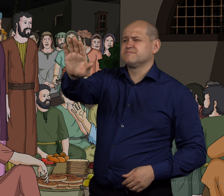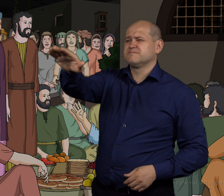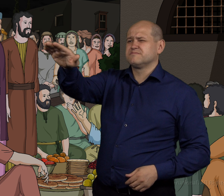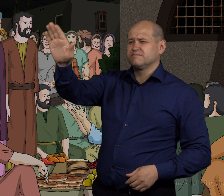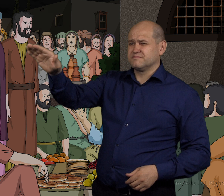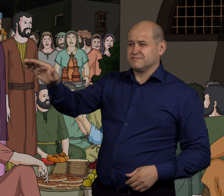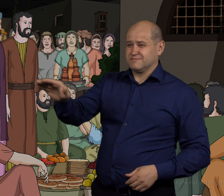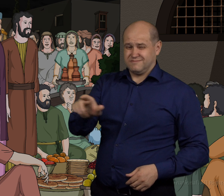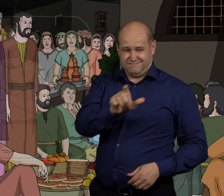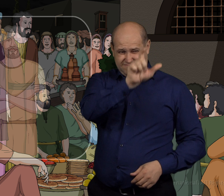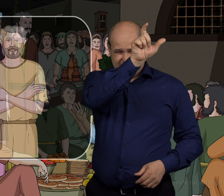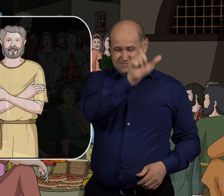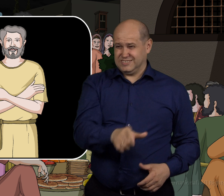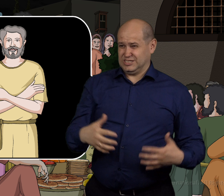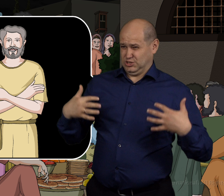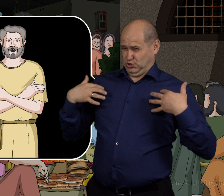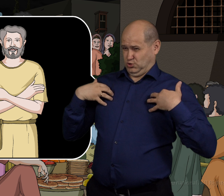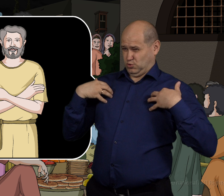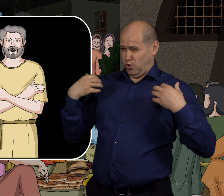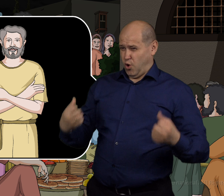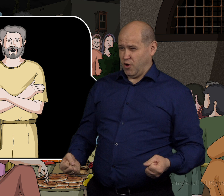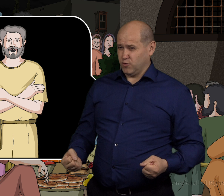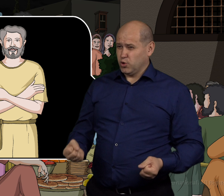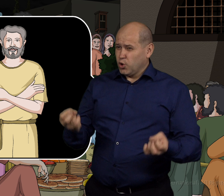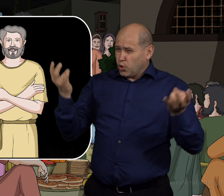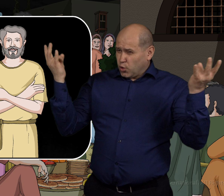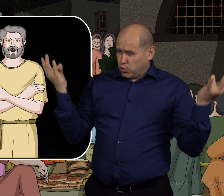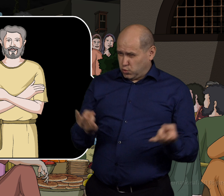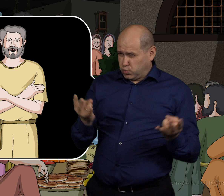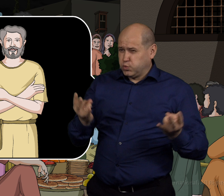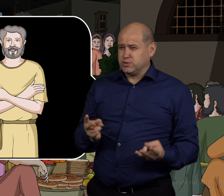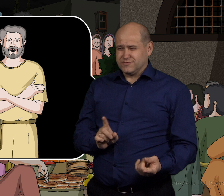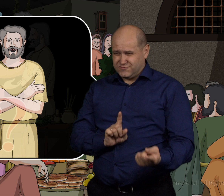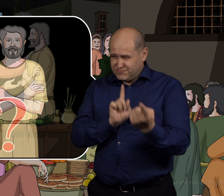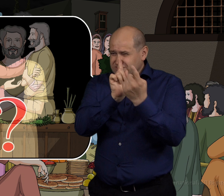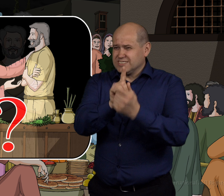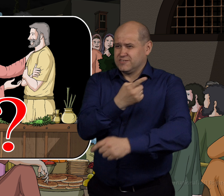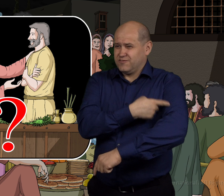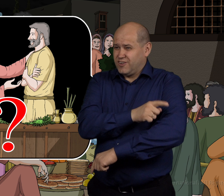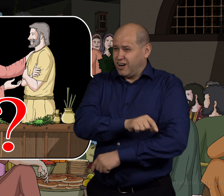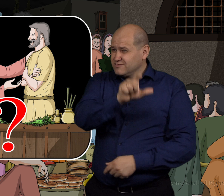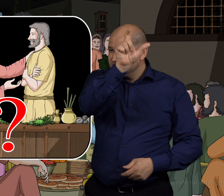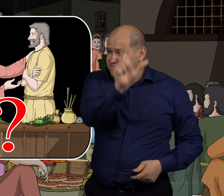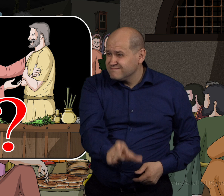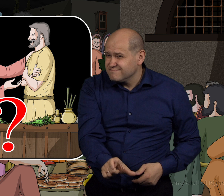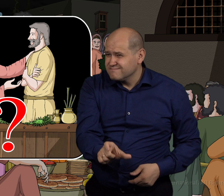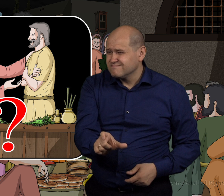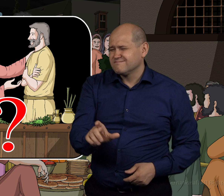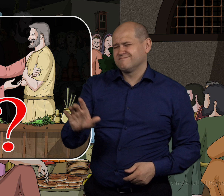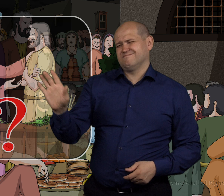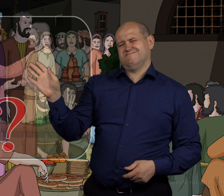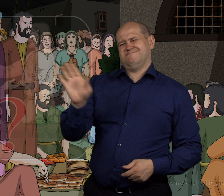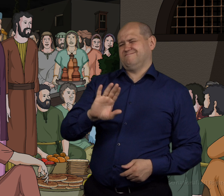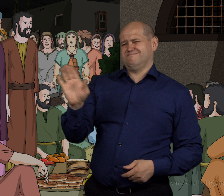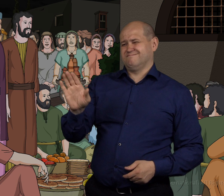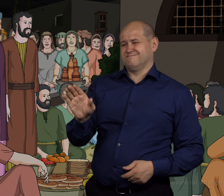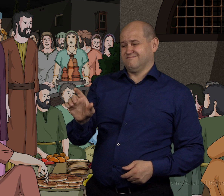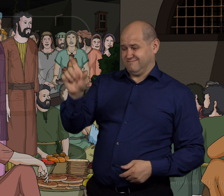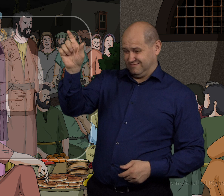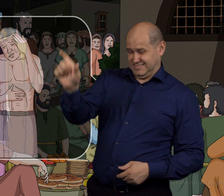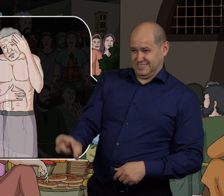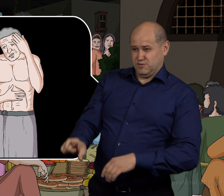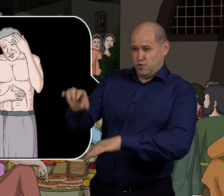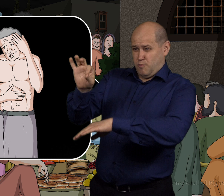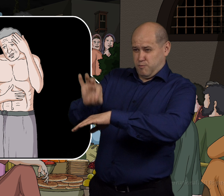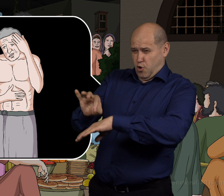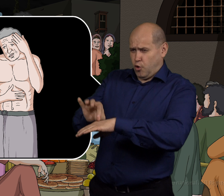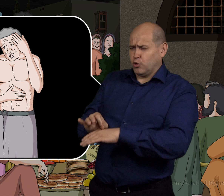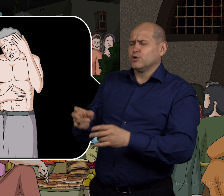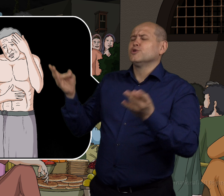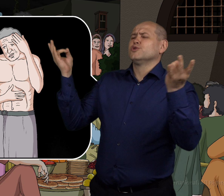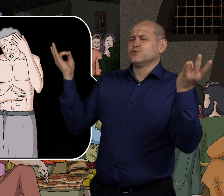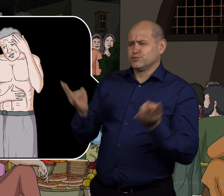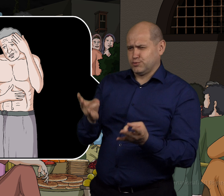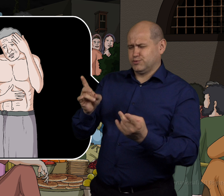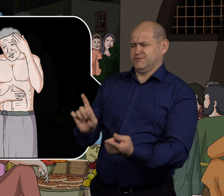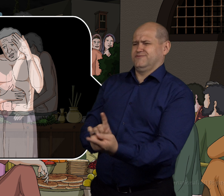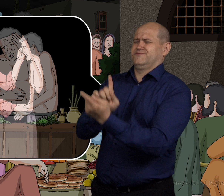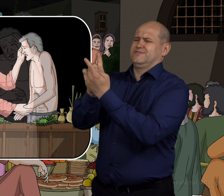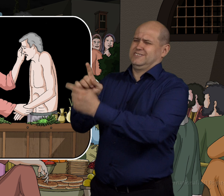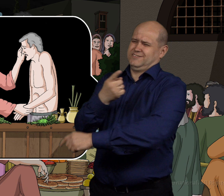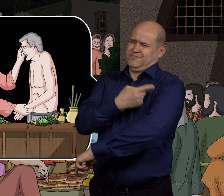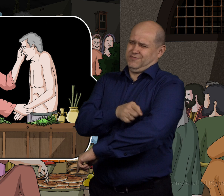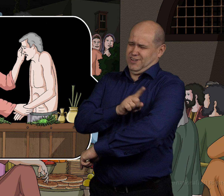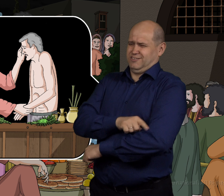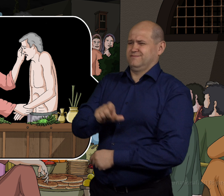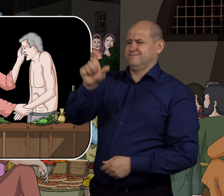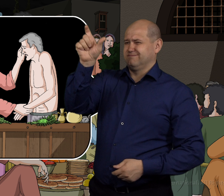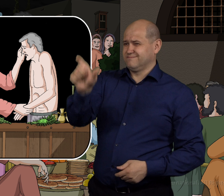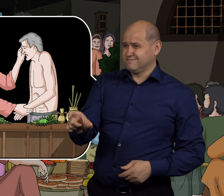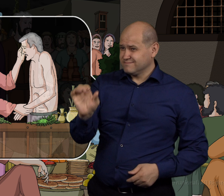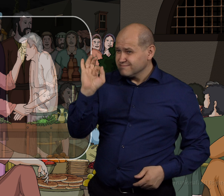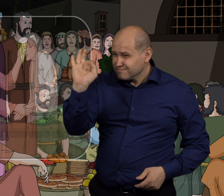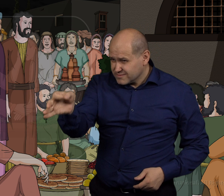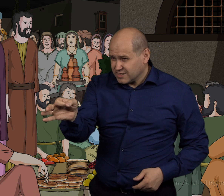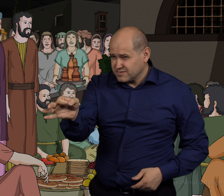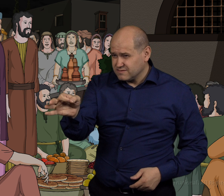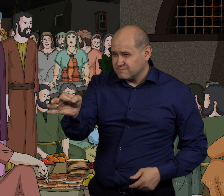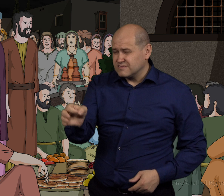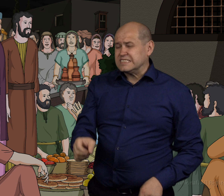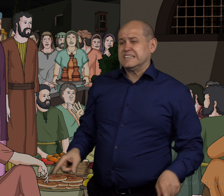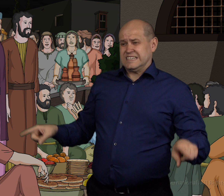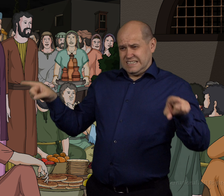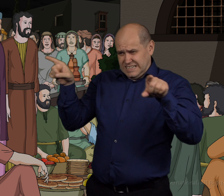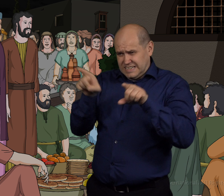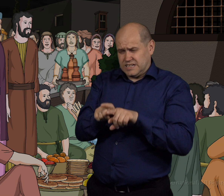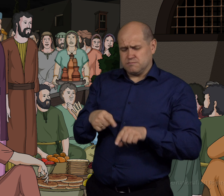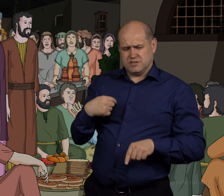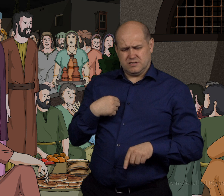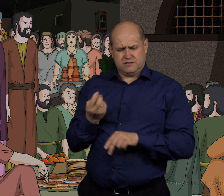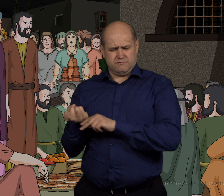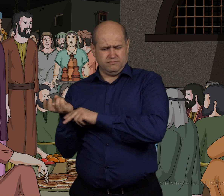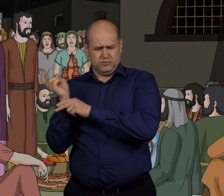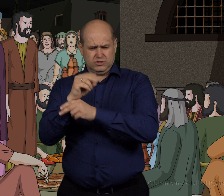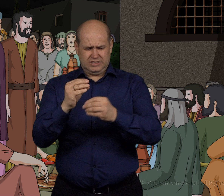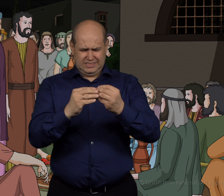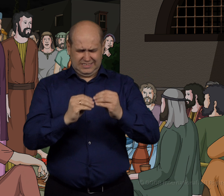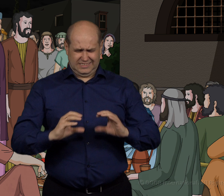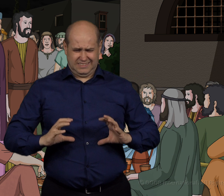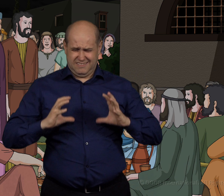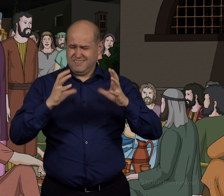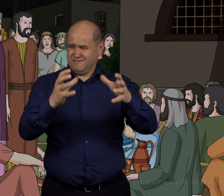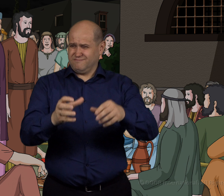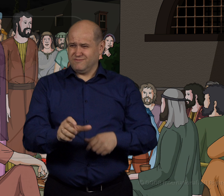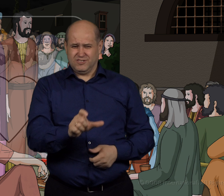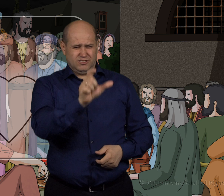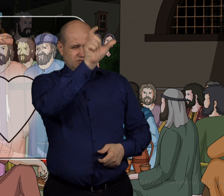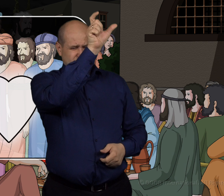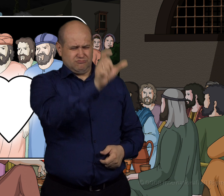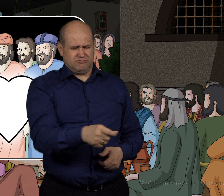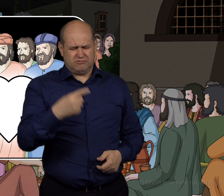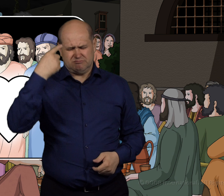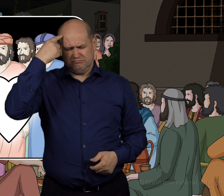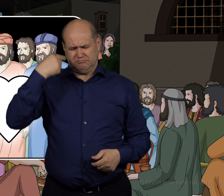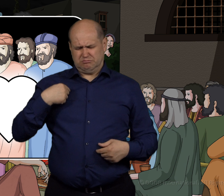On hearing this, Jesus told them, “It is not the healthy who need a doctor, but the sick.